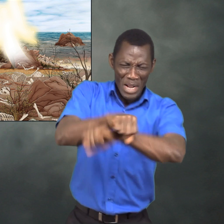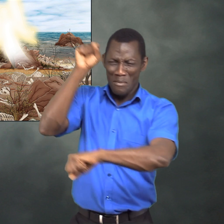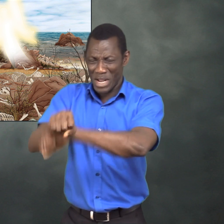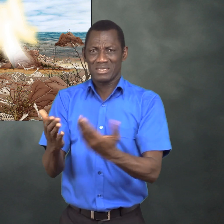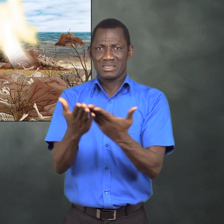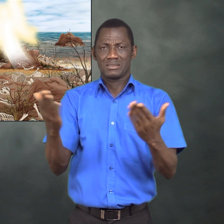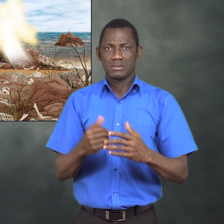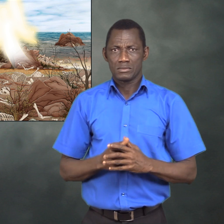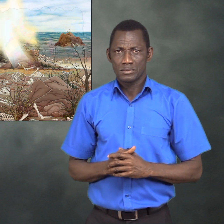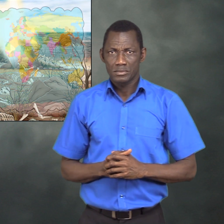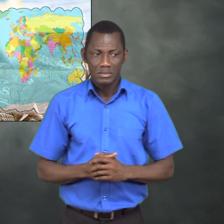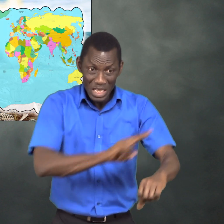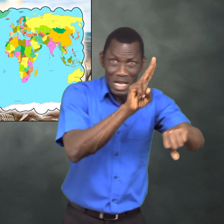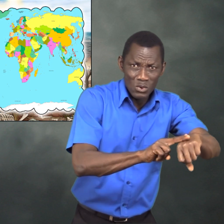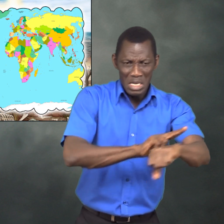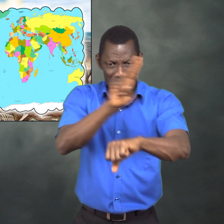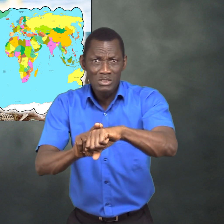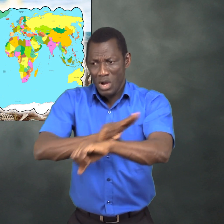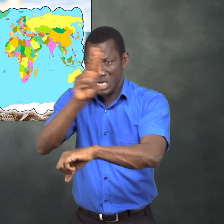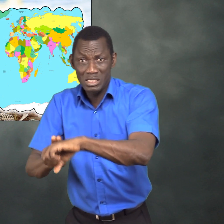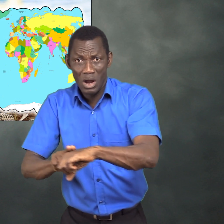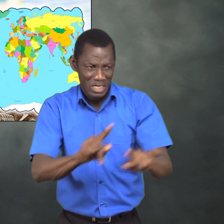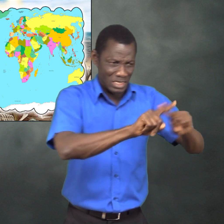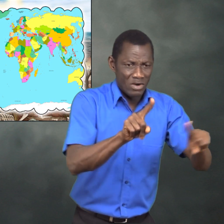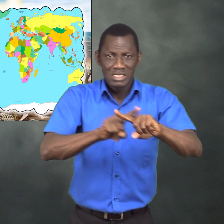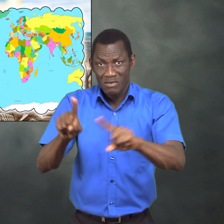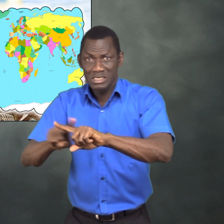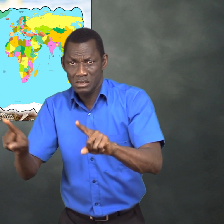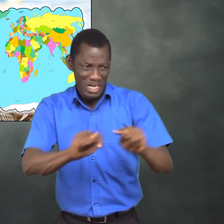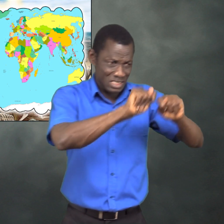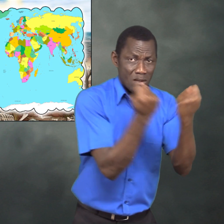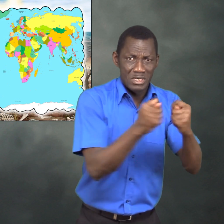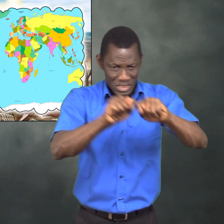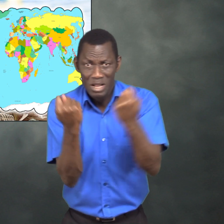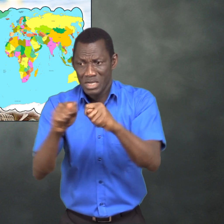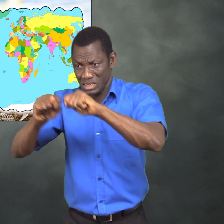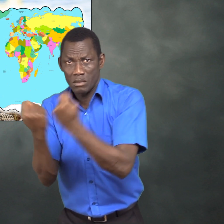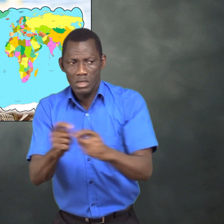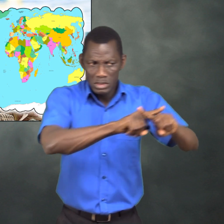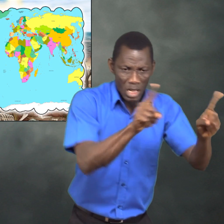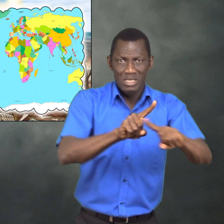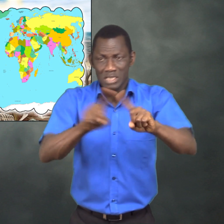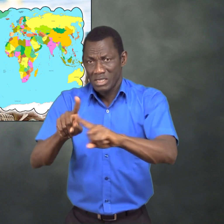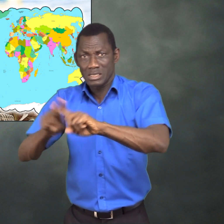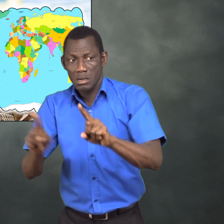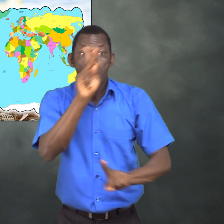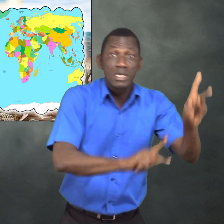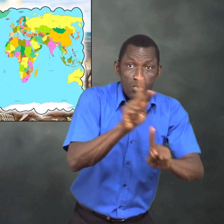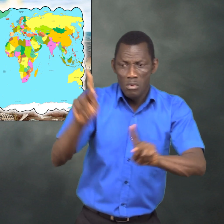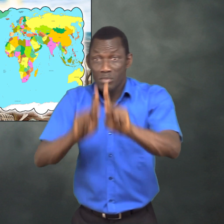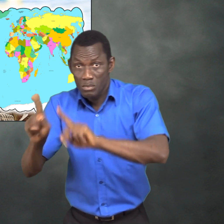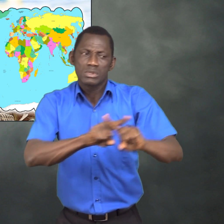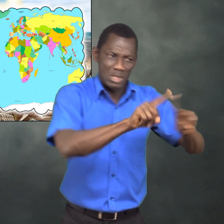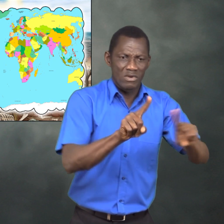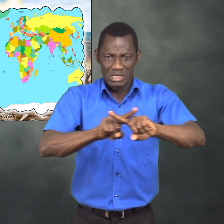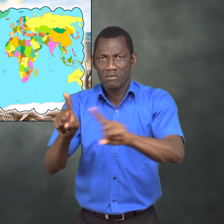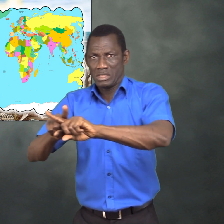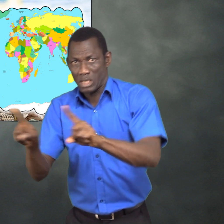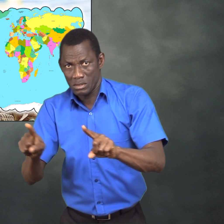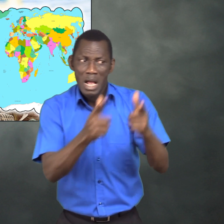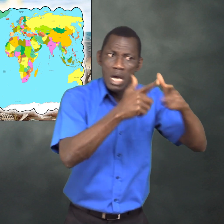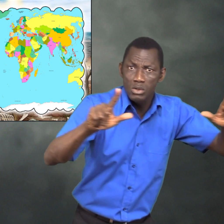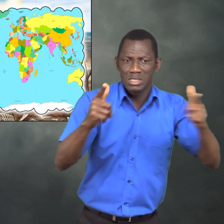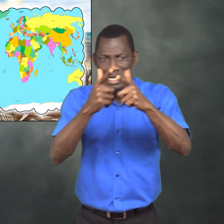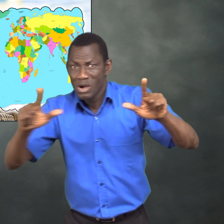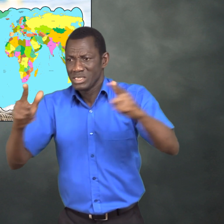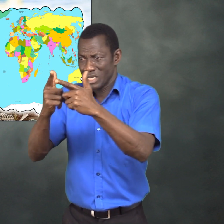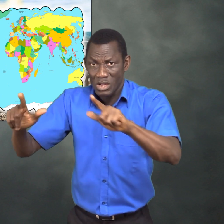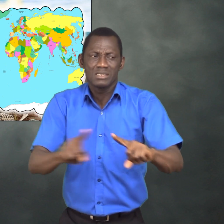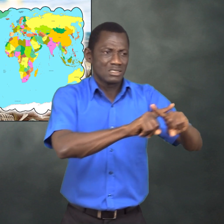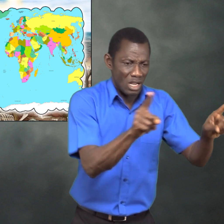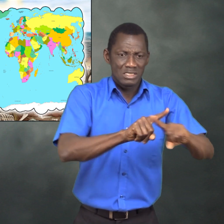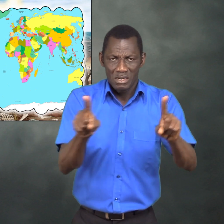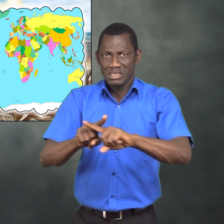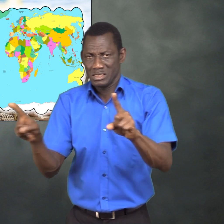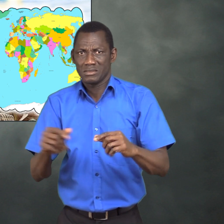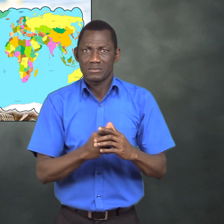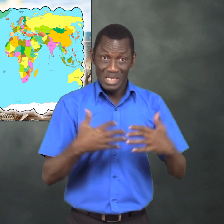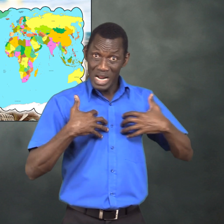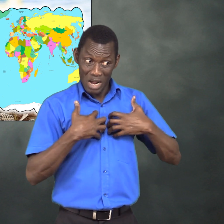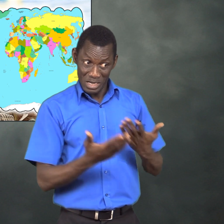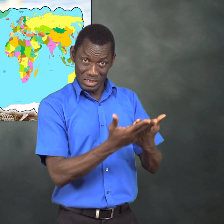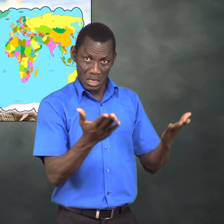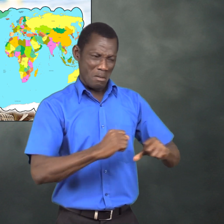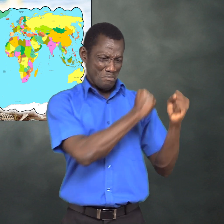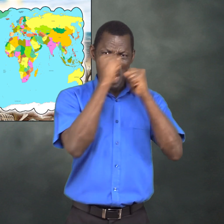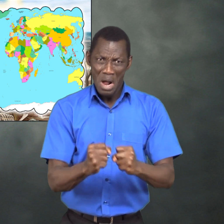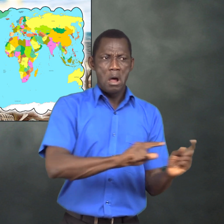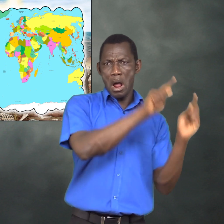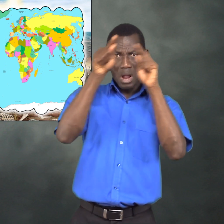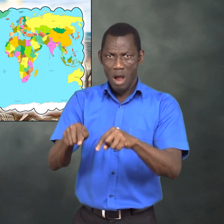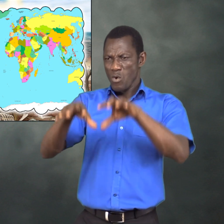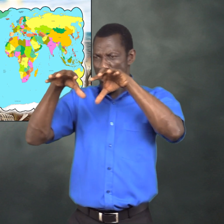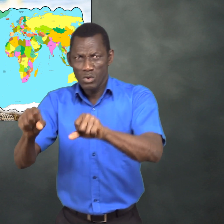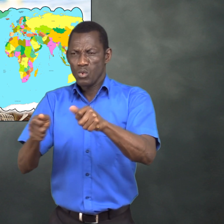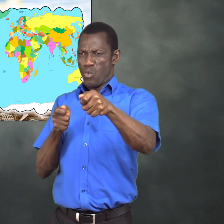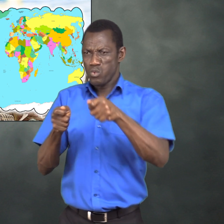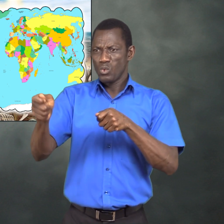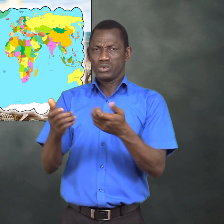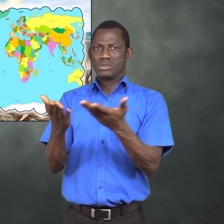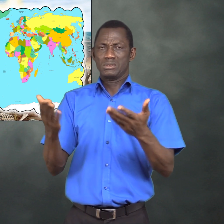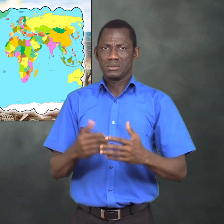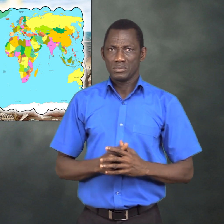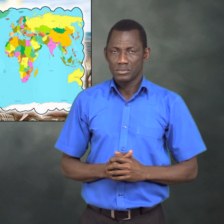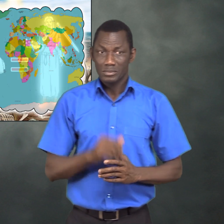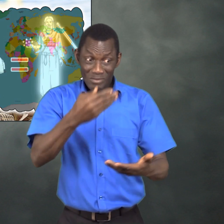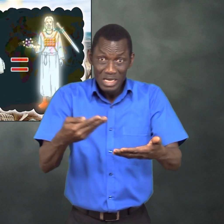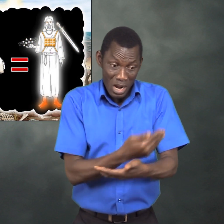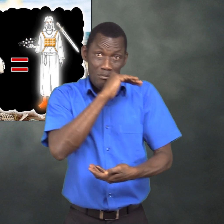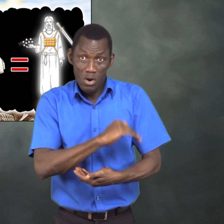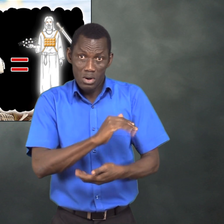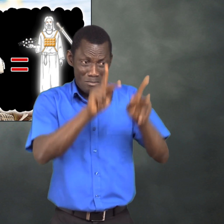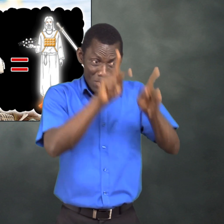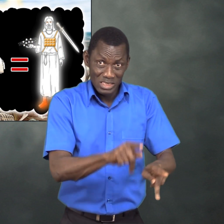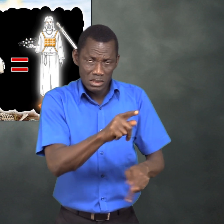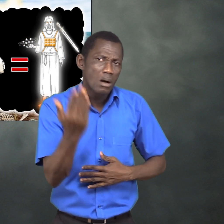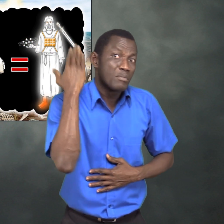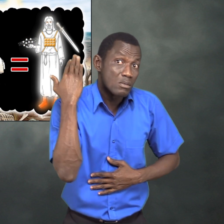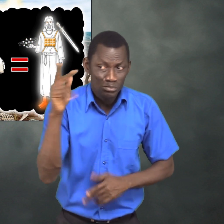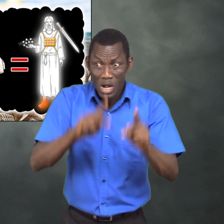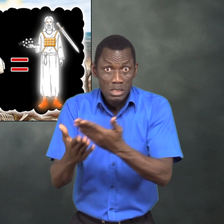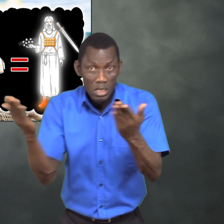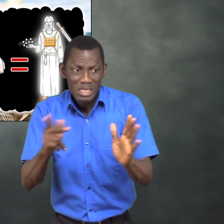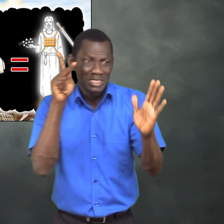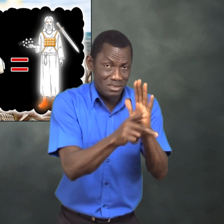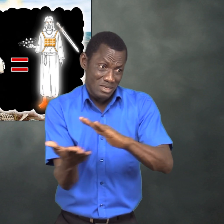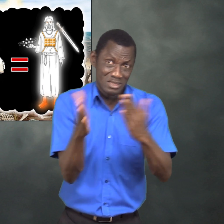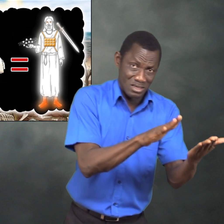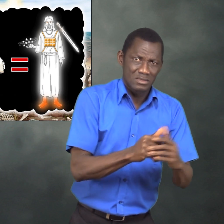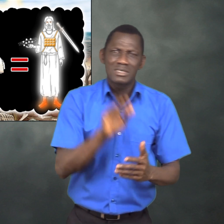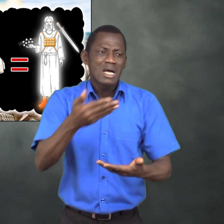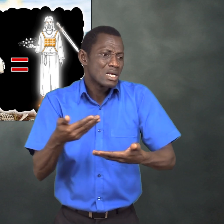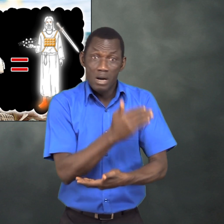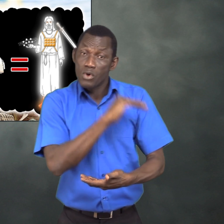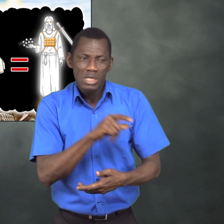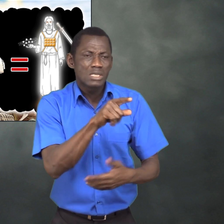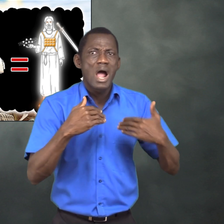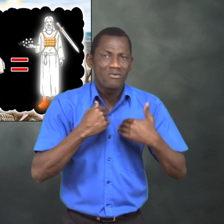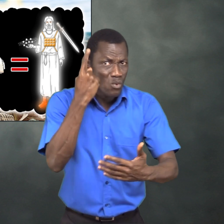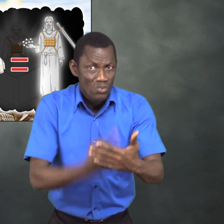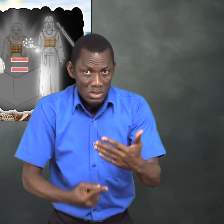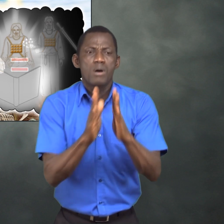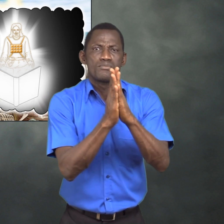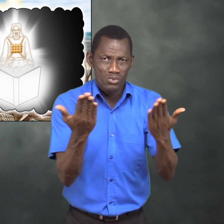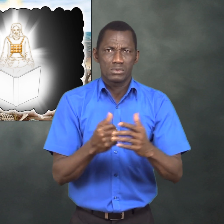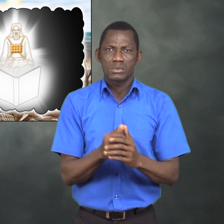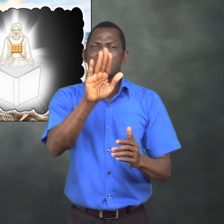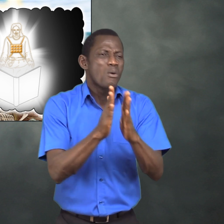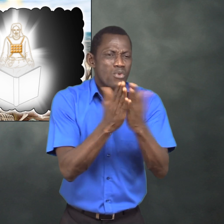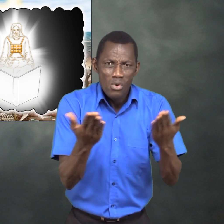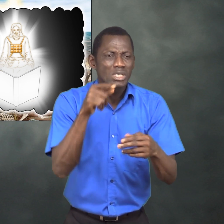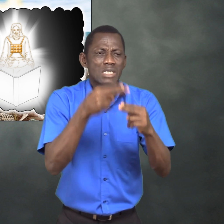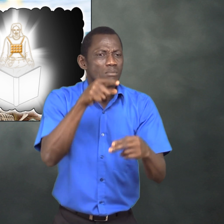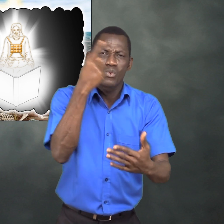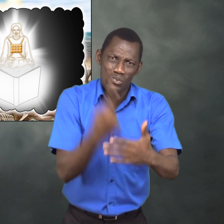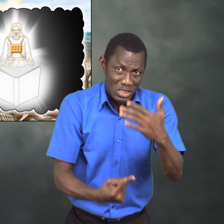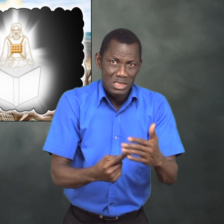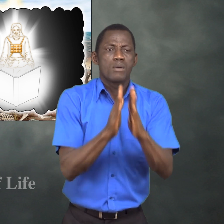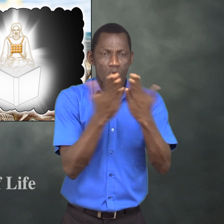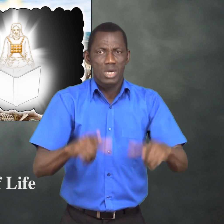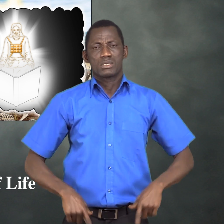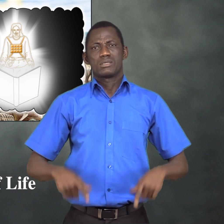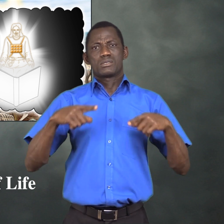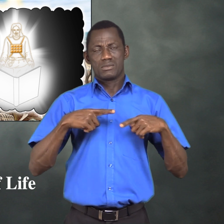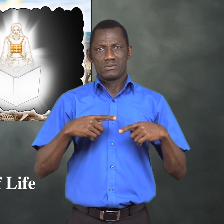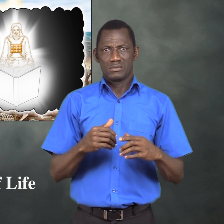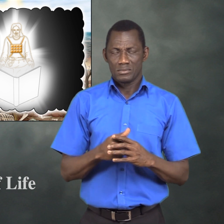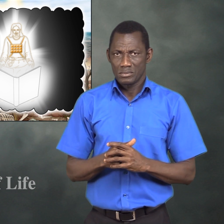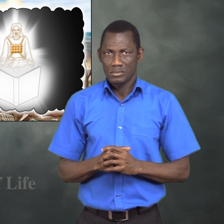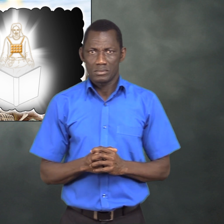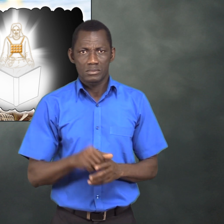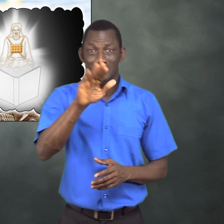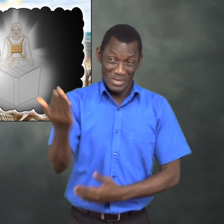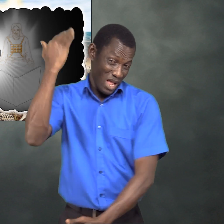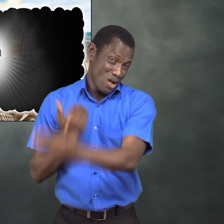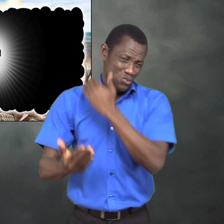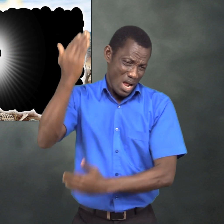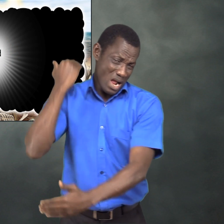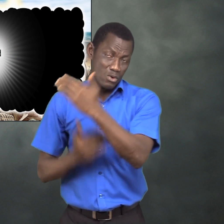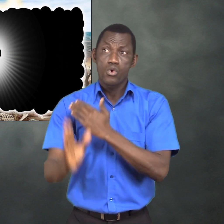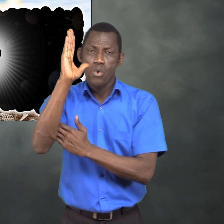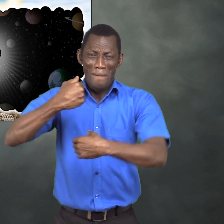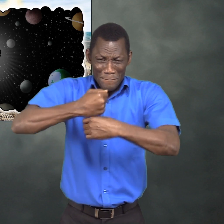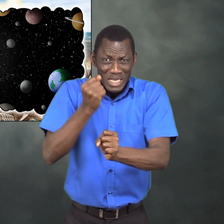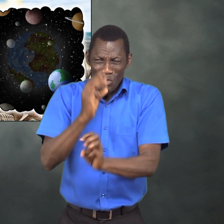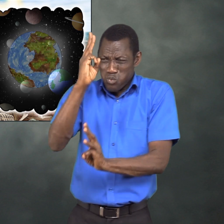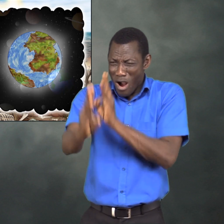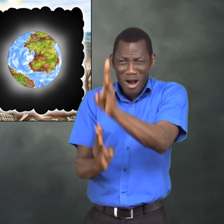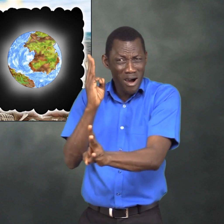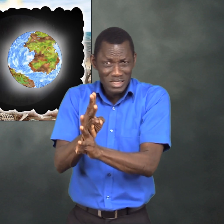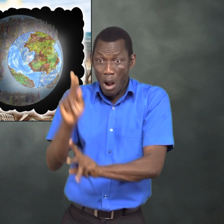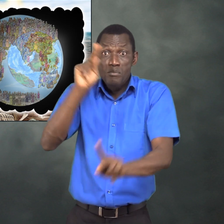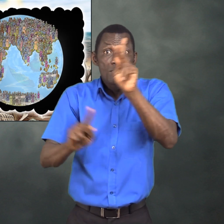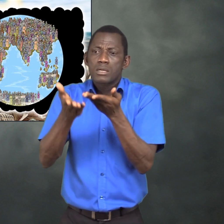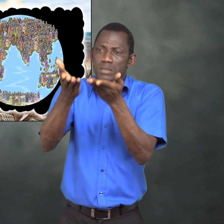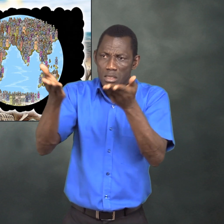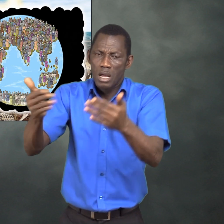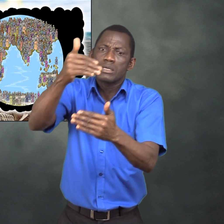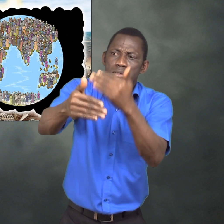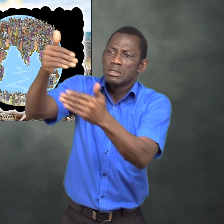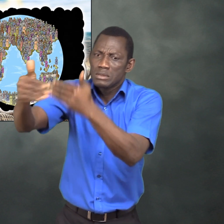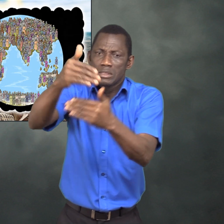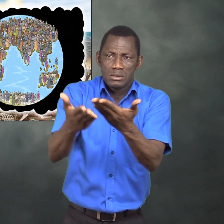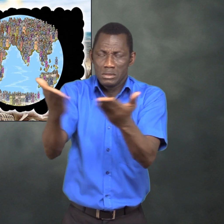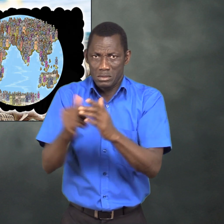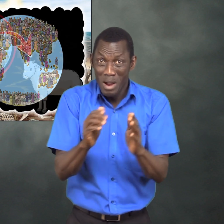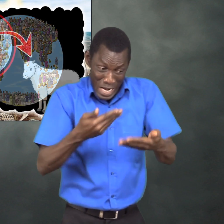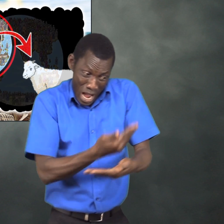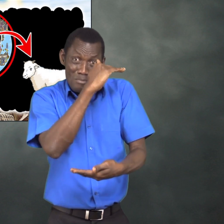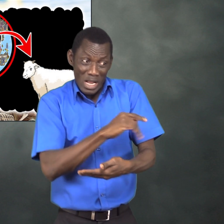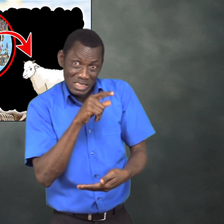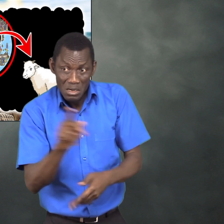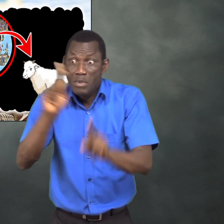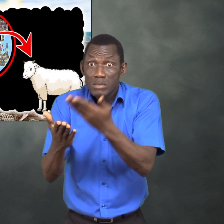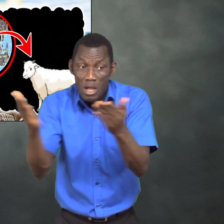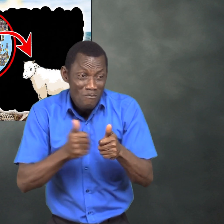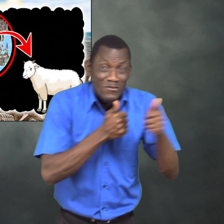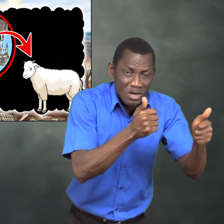And all who dwell on the earth will worship the beast—all whose names have not been written from the foundation of the world in the Book of Life belonging to the Lamb who was slain.